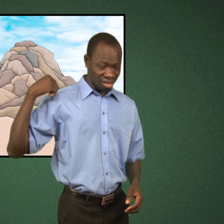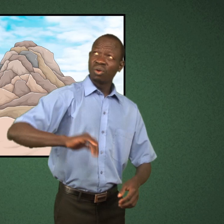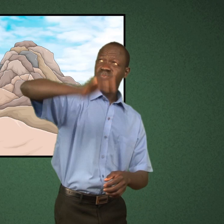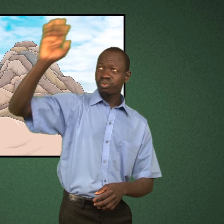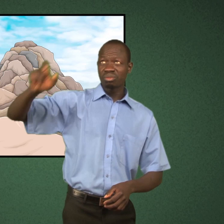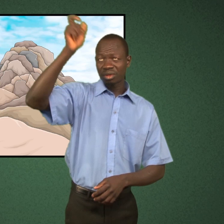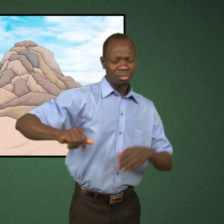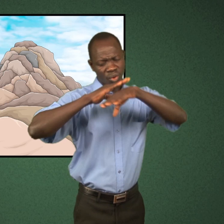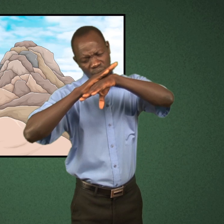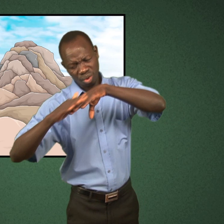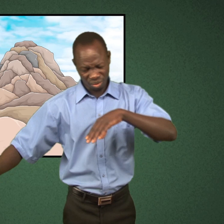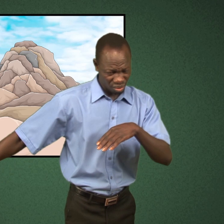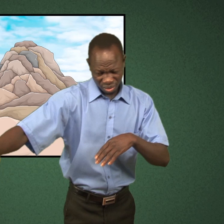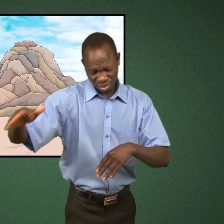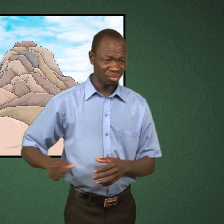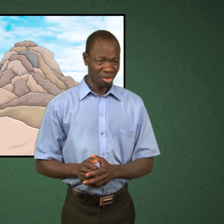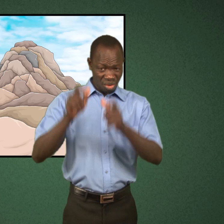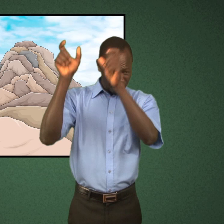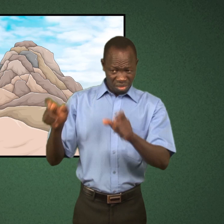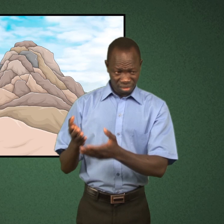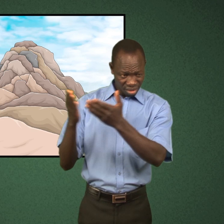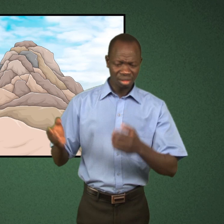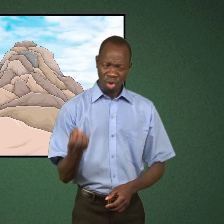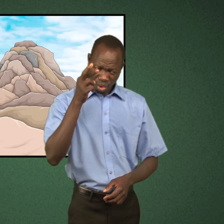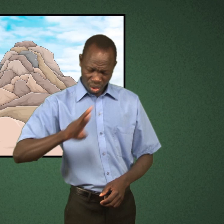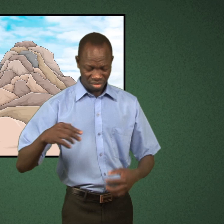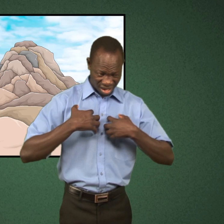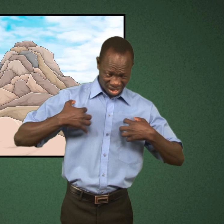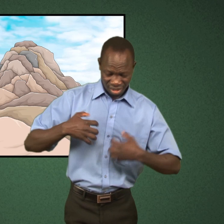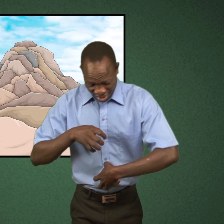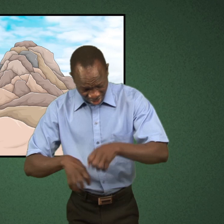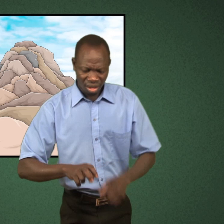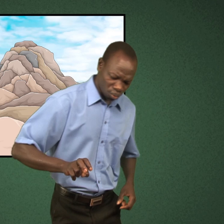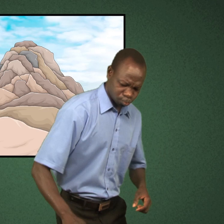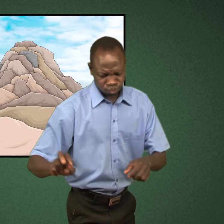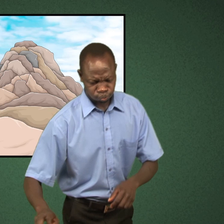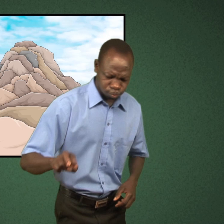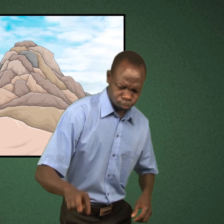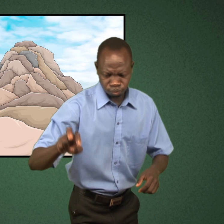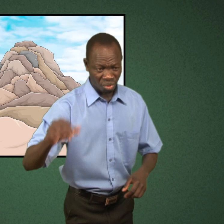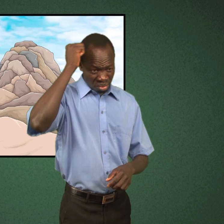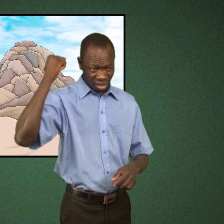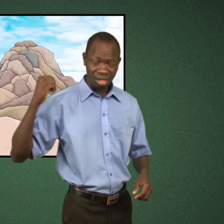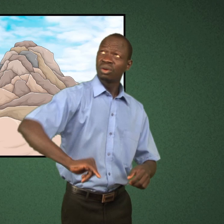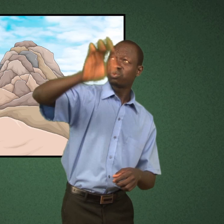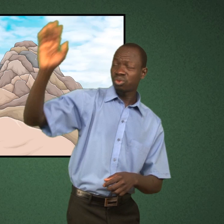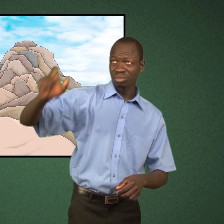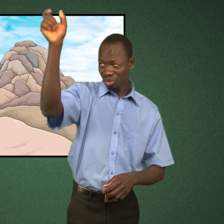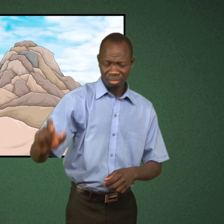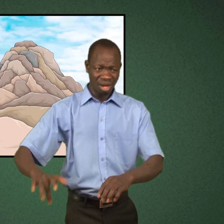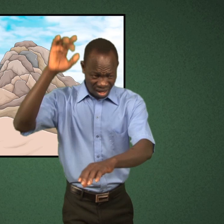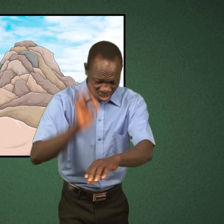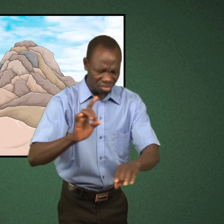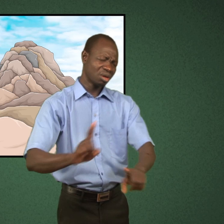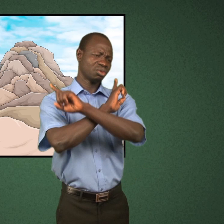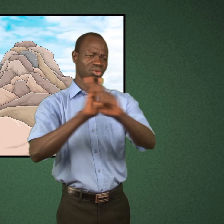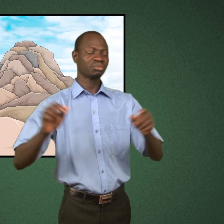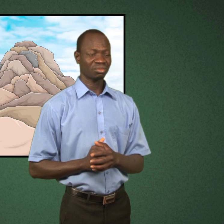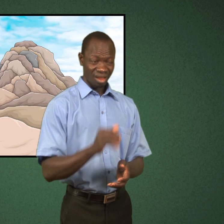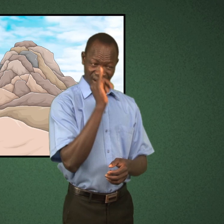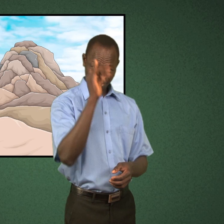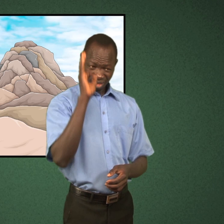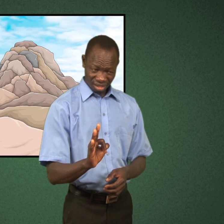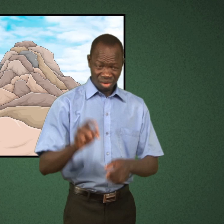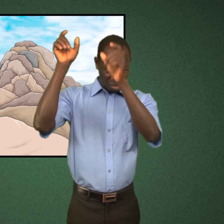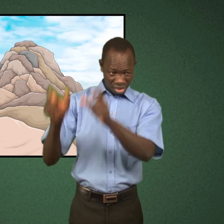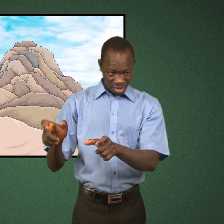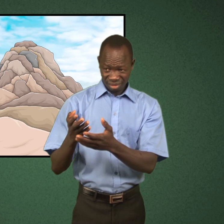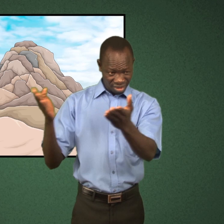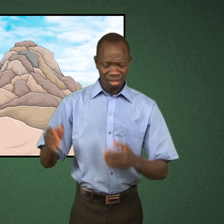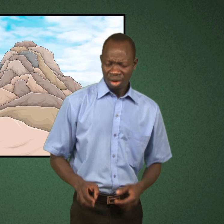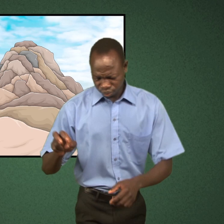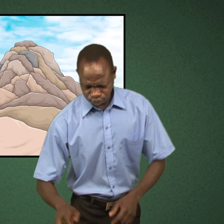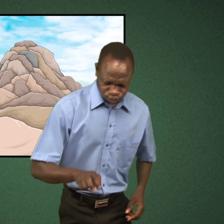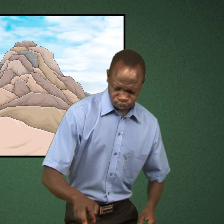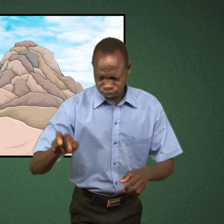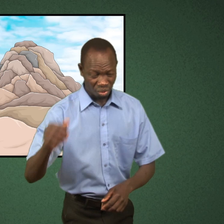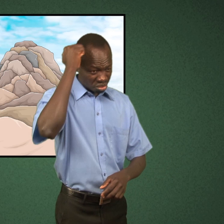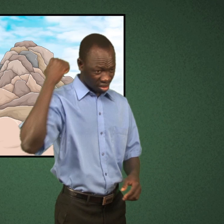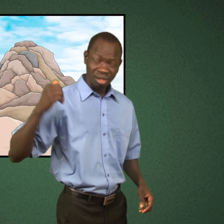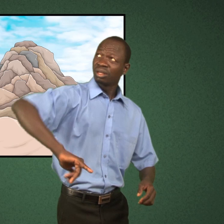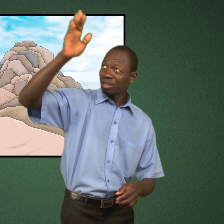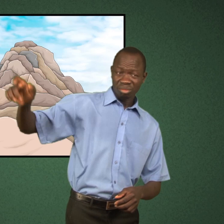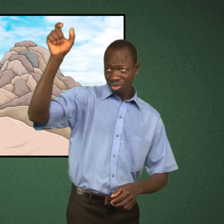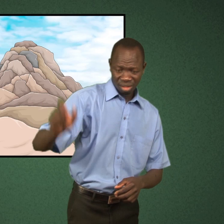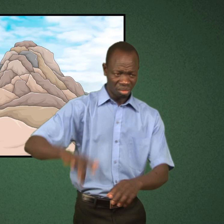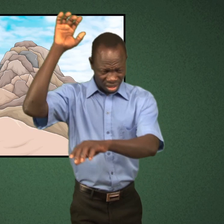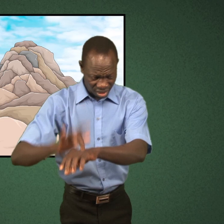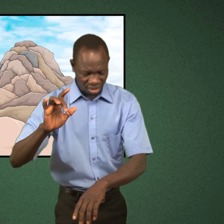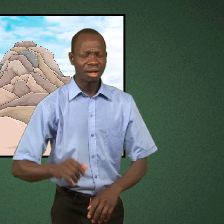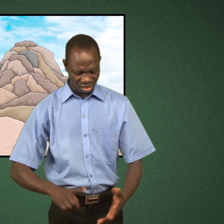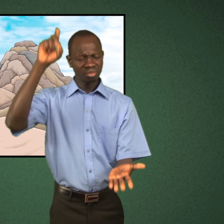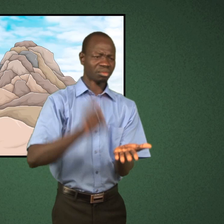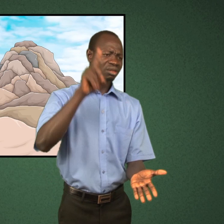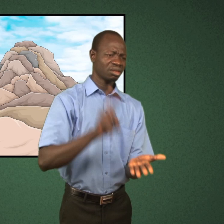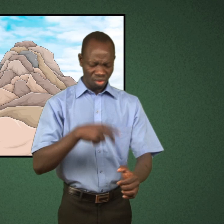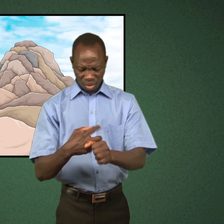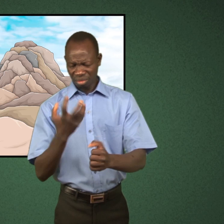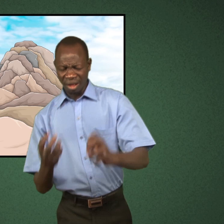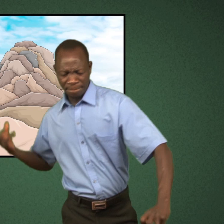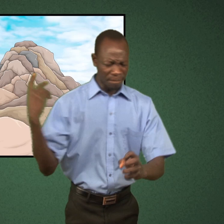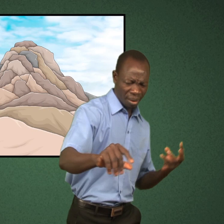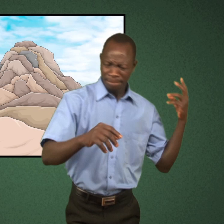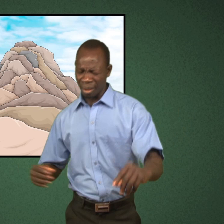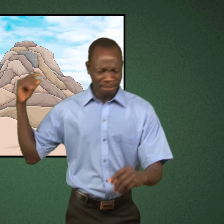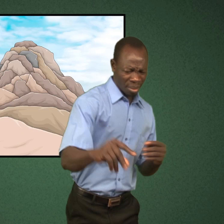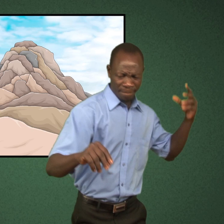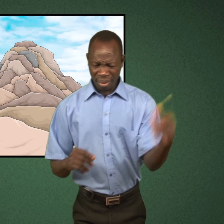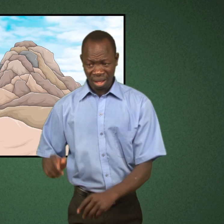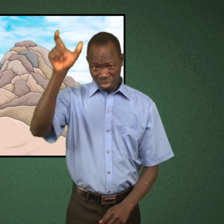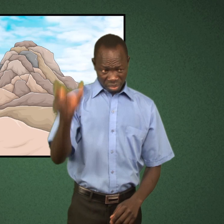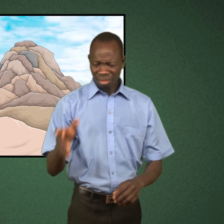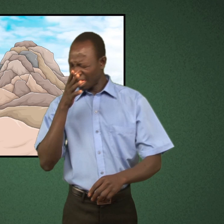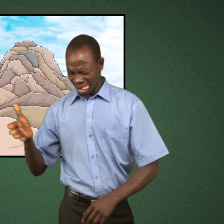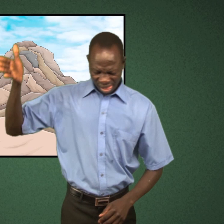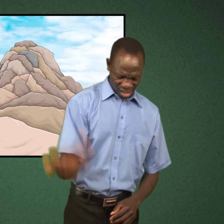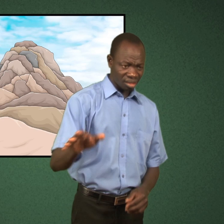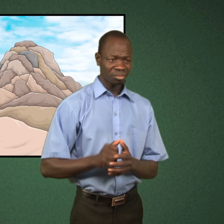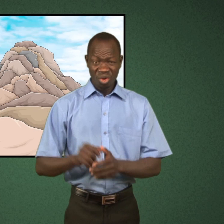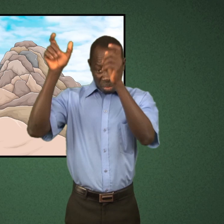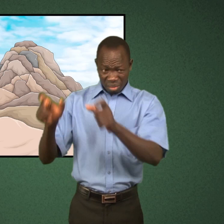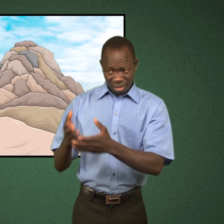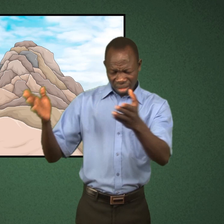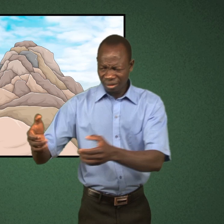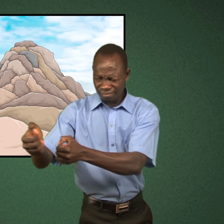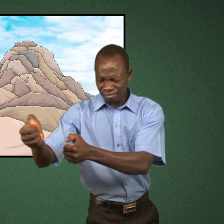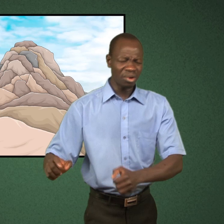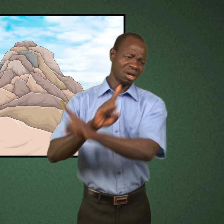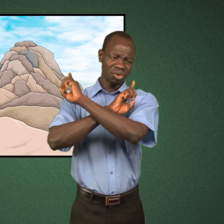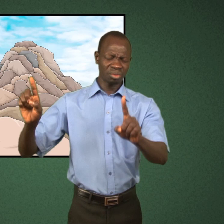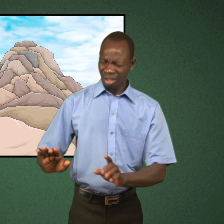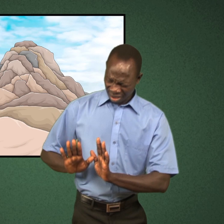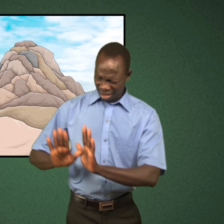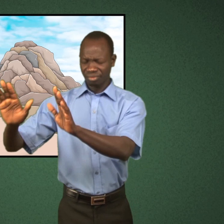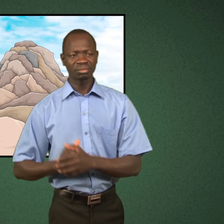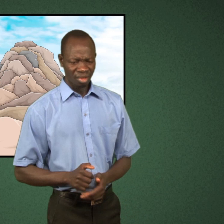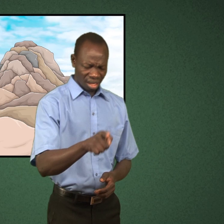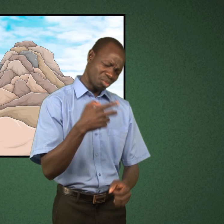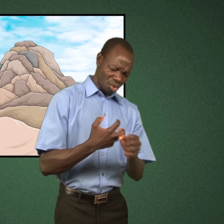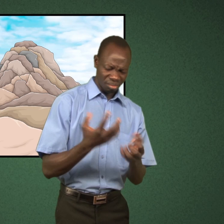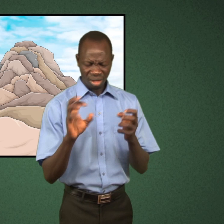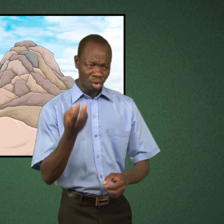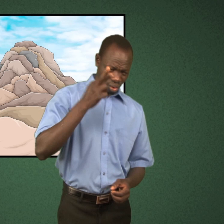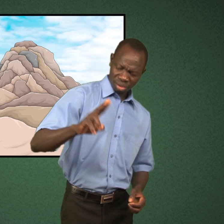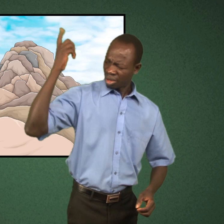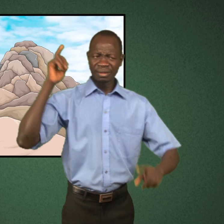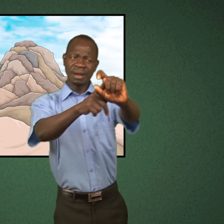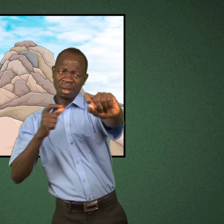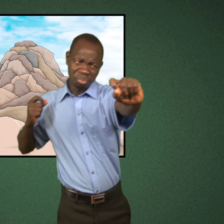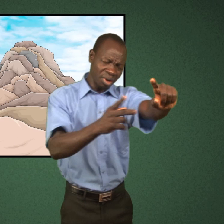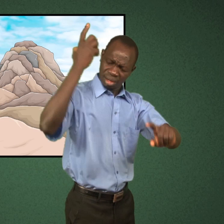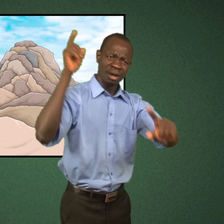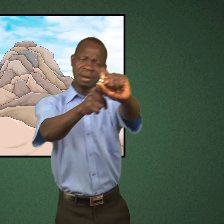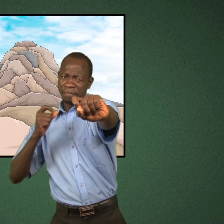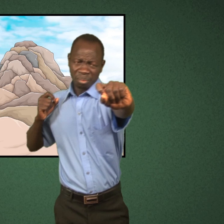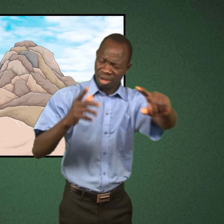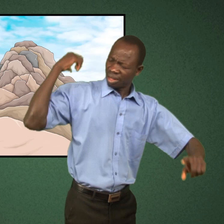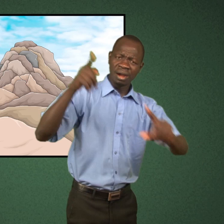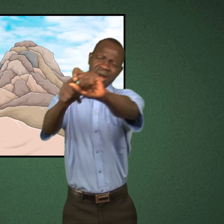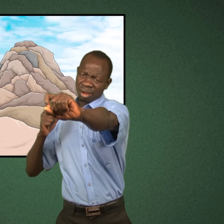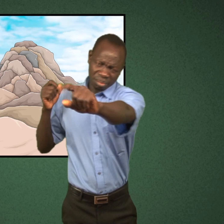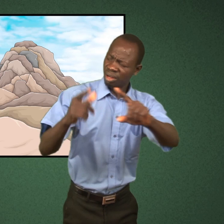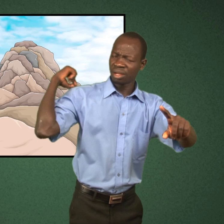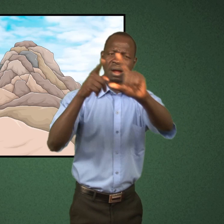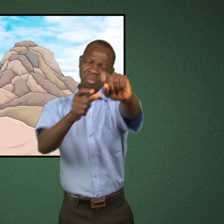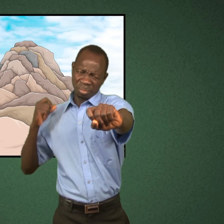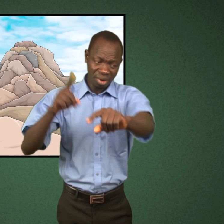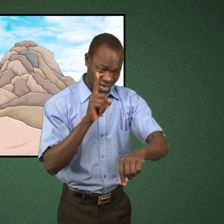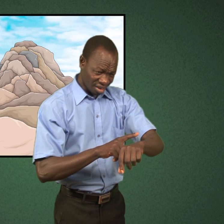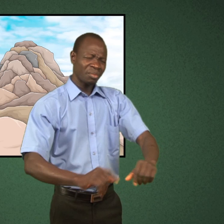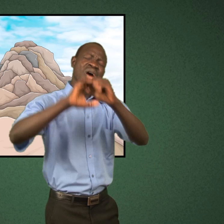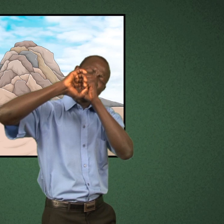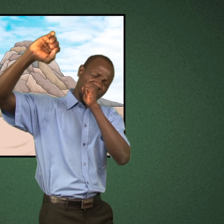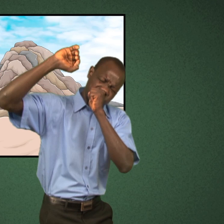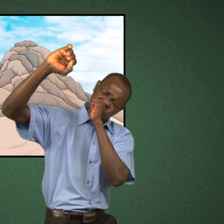And you are to set up a boundary for the people around the mountain and tell them, ‘Be careful not to go up on the mountain or touch its base. Whoever touches the mountain shall surely be put to death.